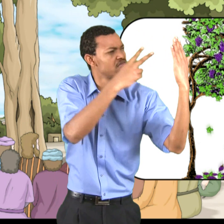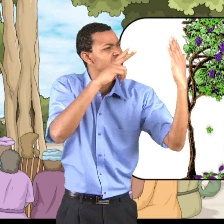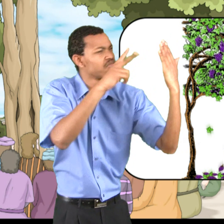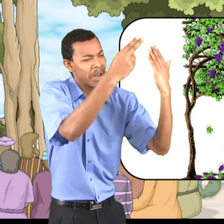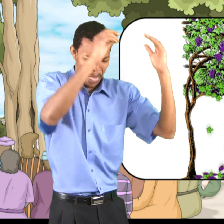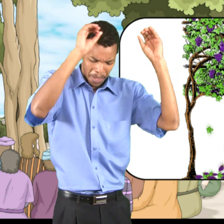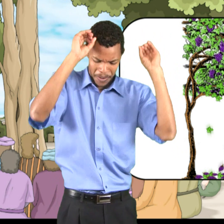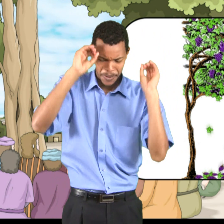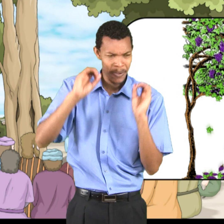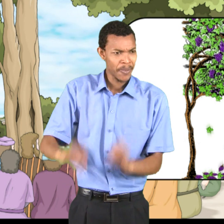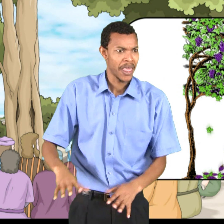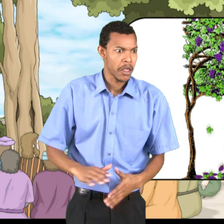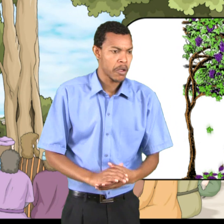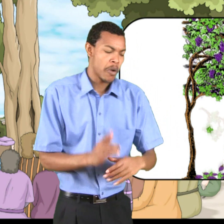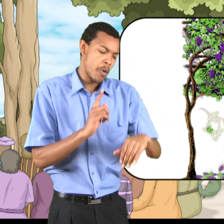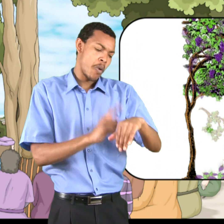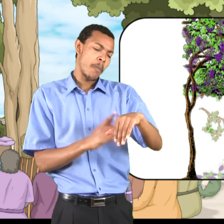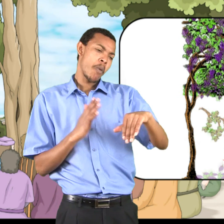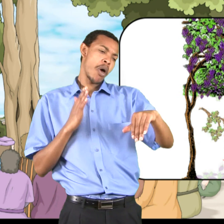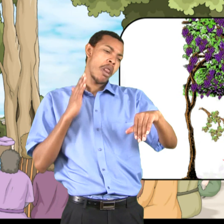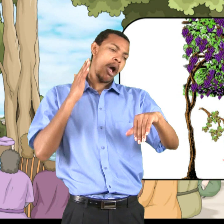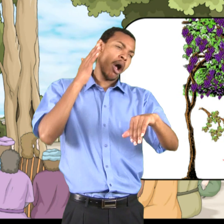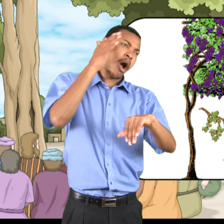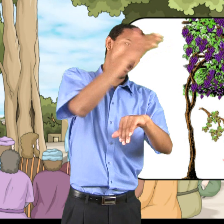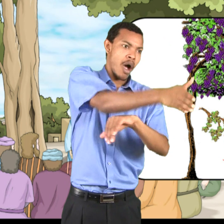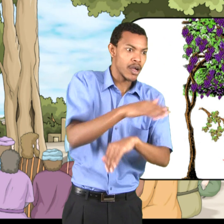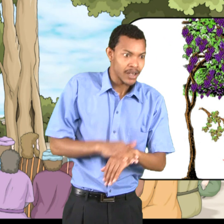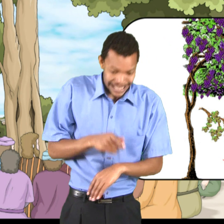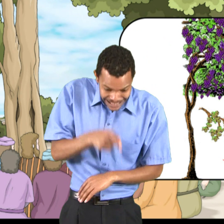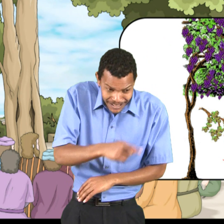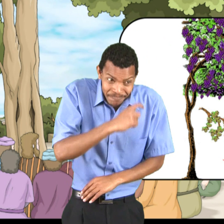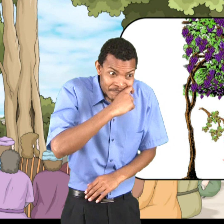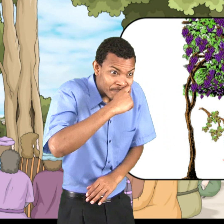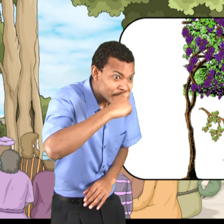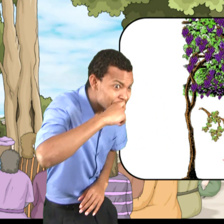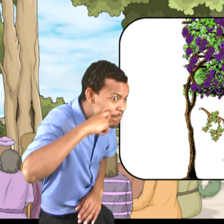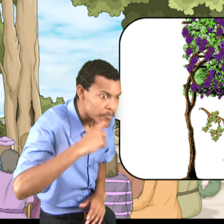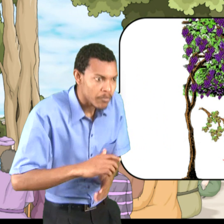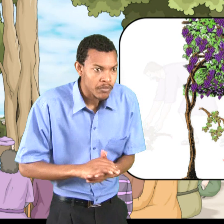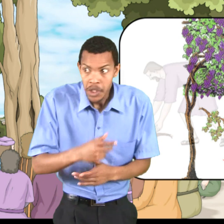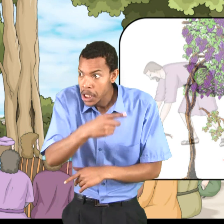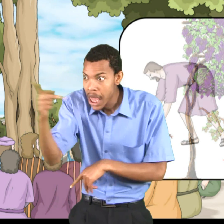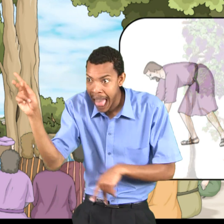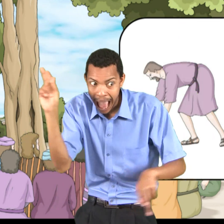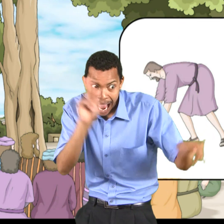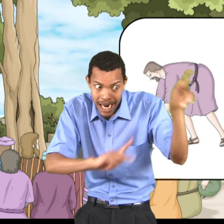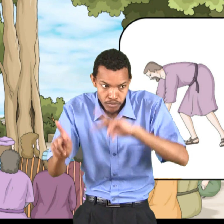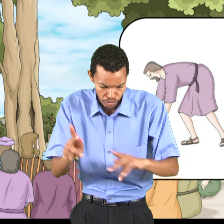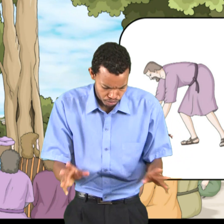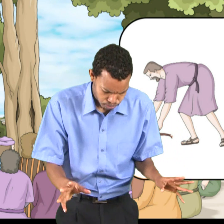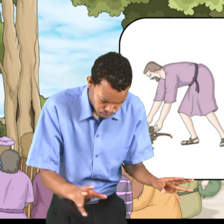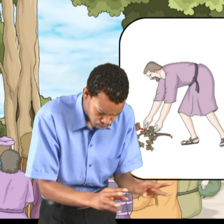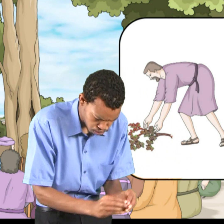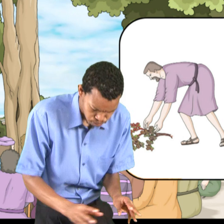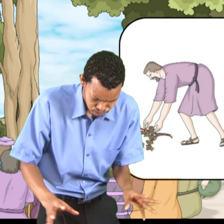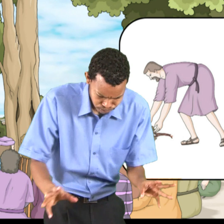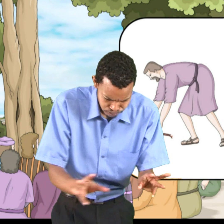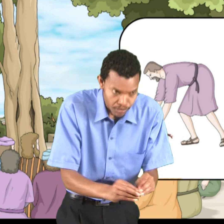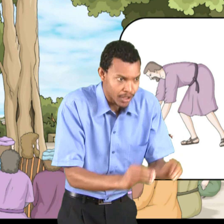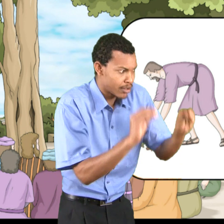If anyone does not remain in Me, he is like a branch that is thrown away and withers.